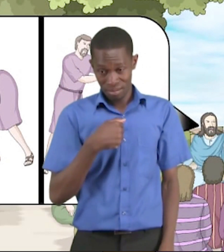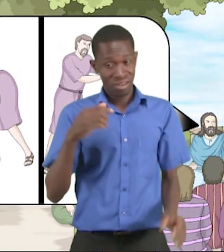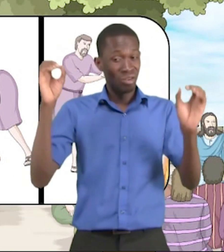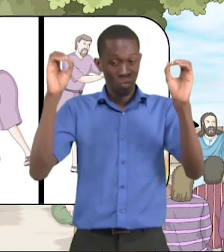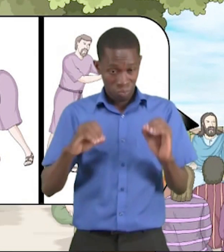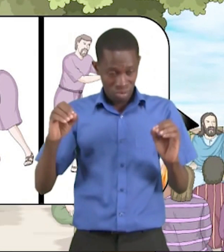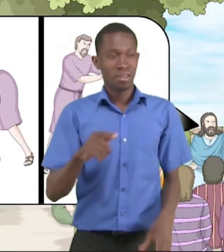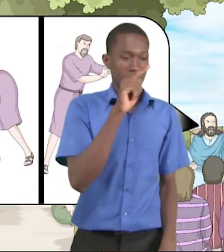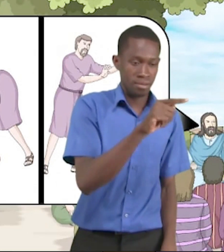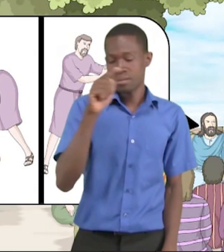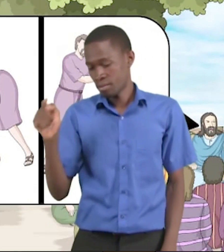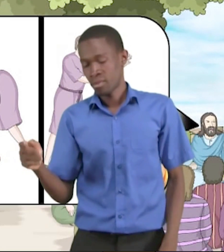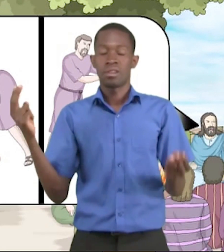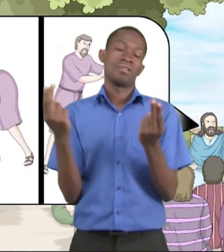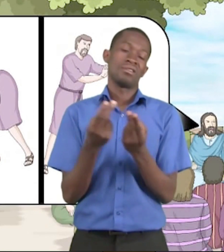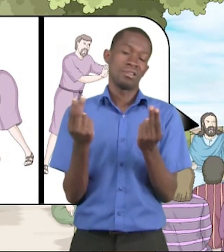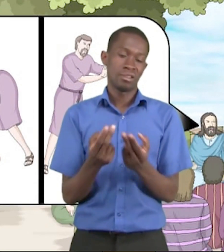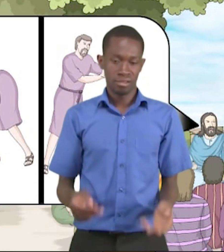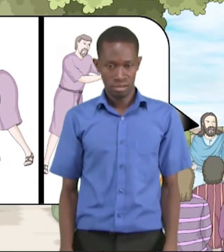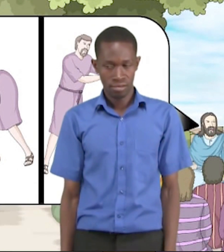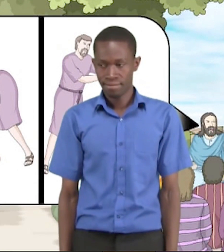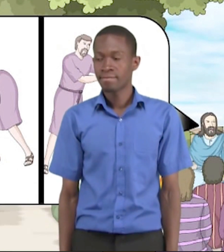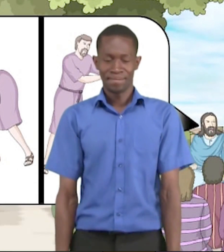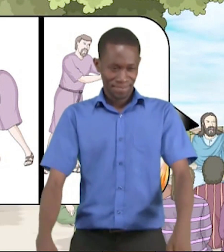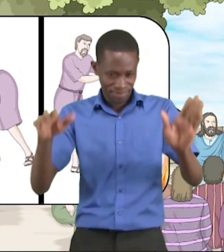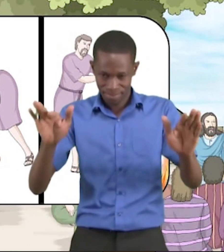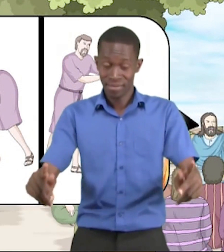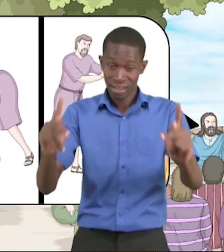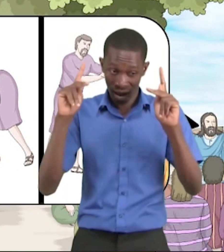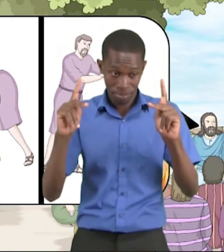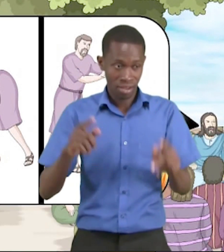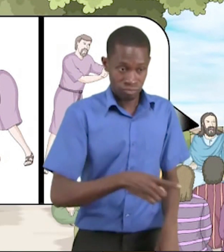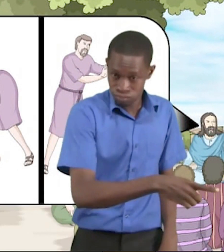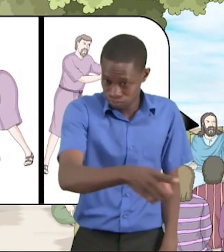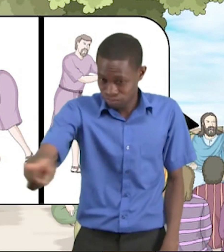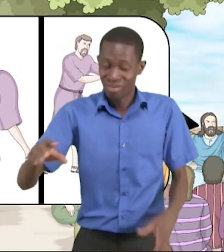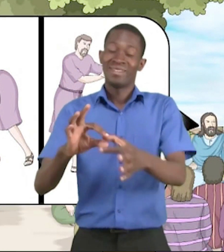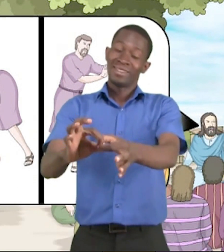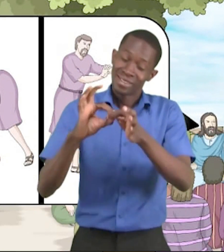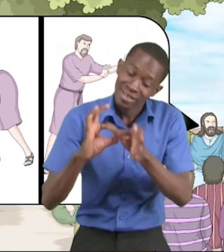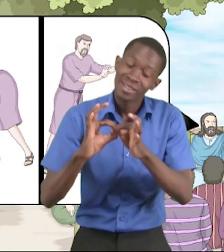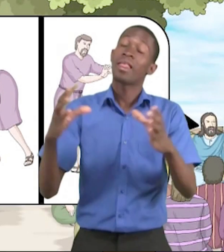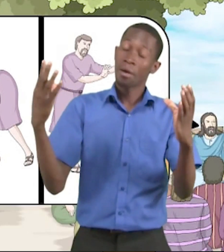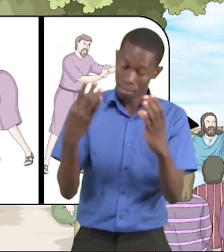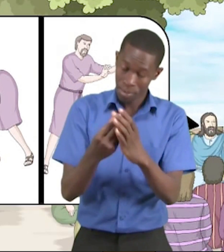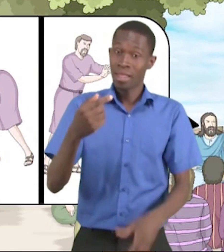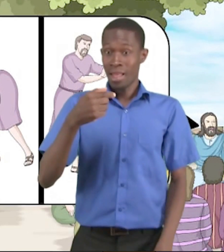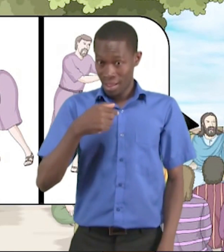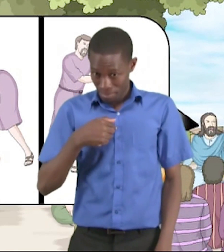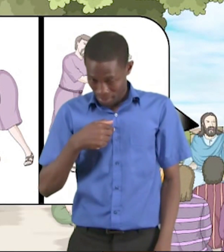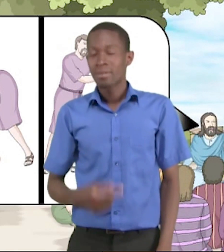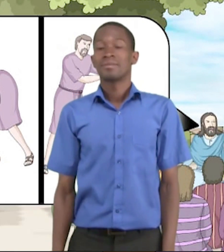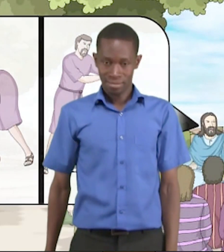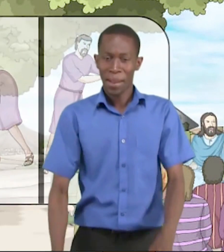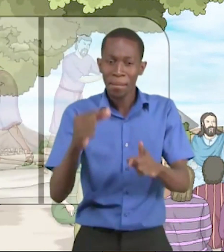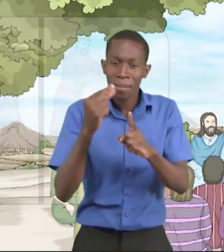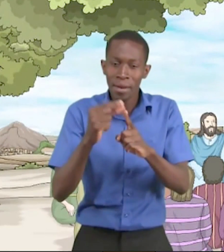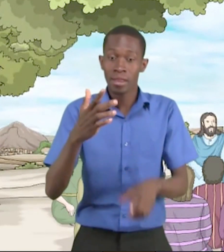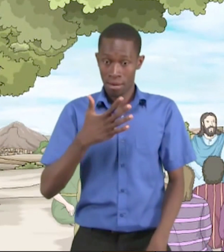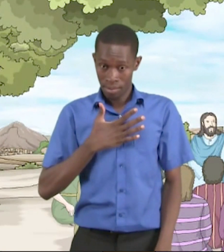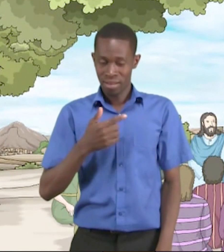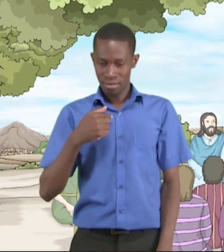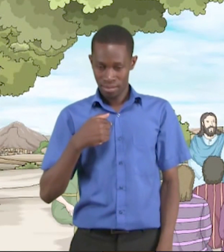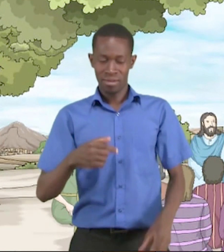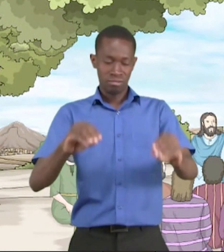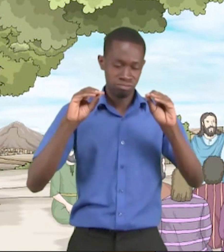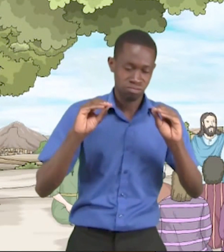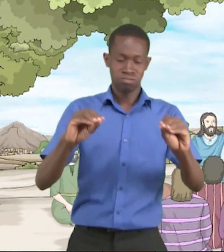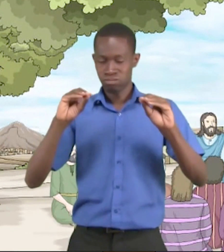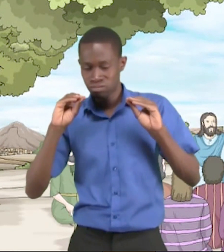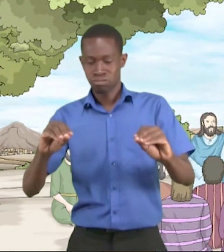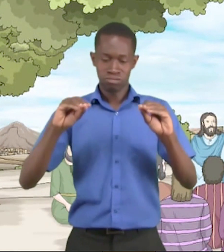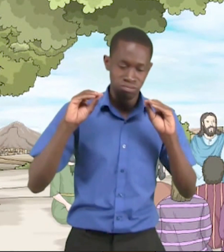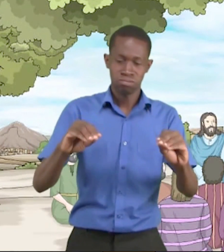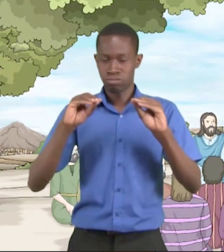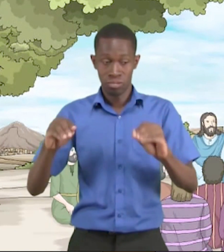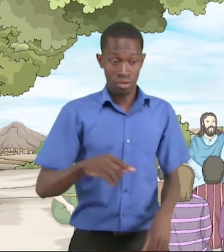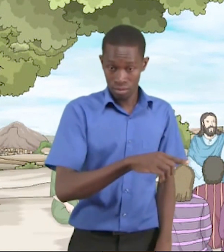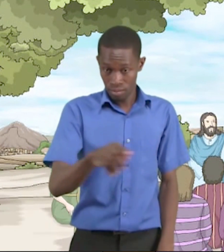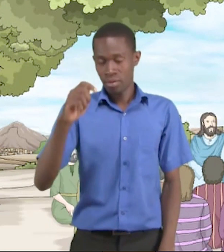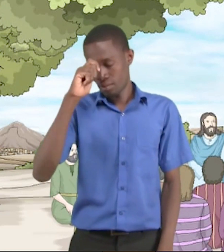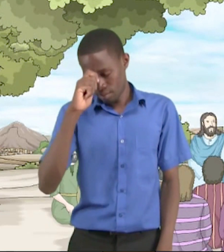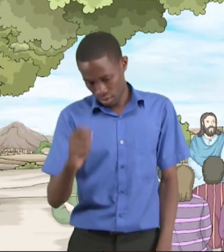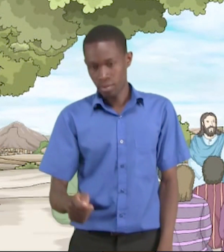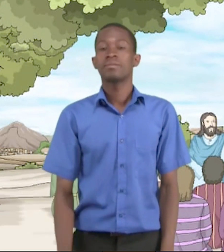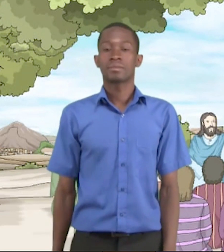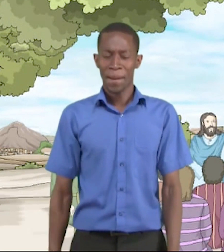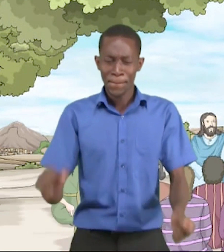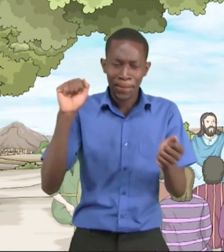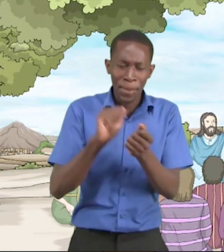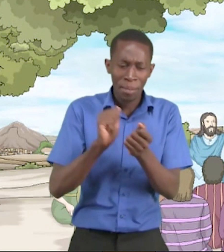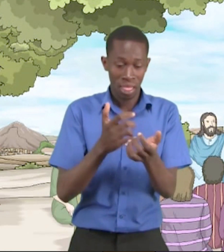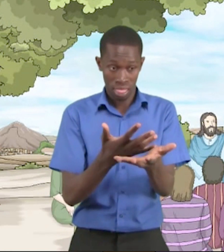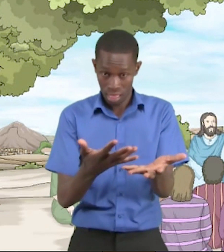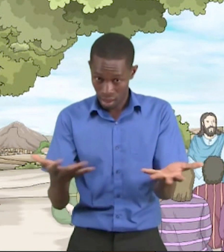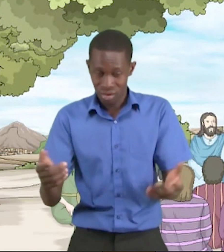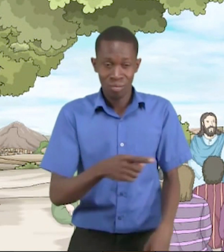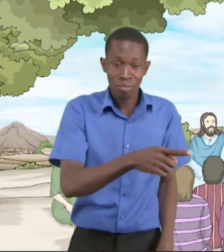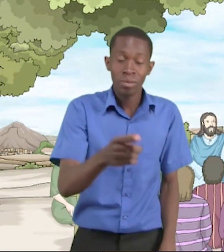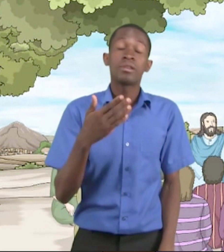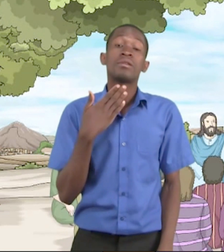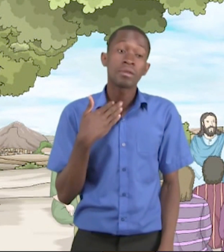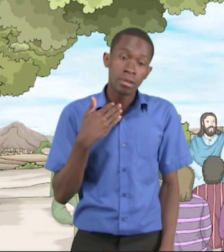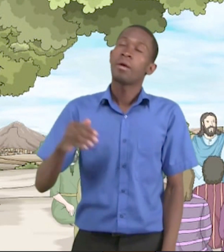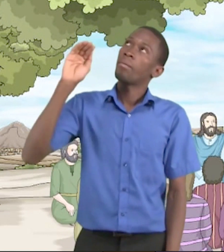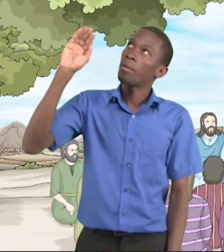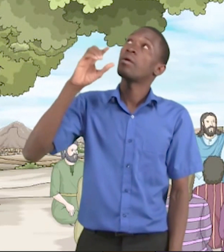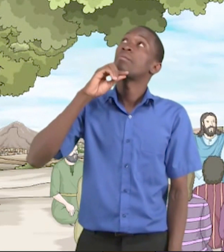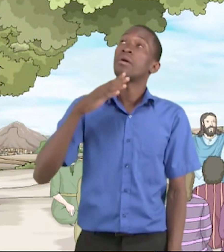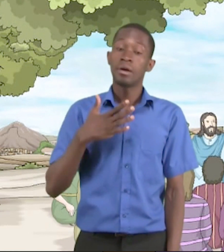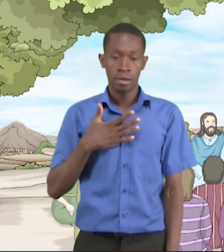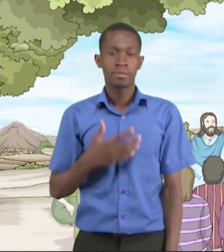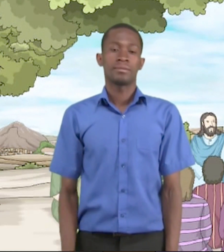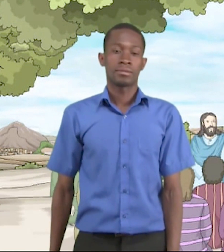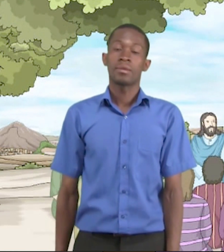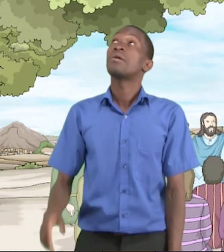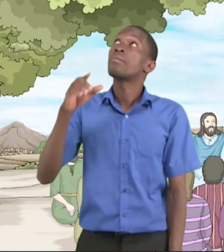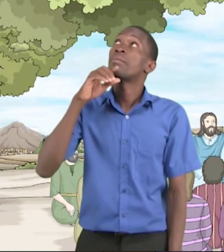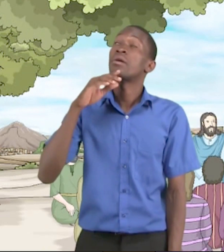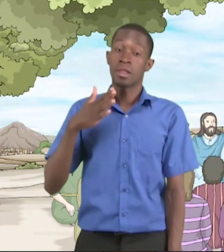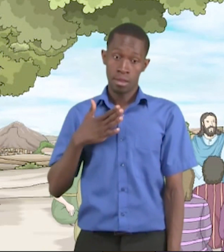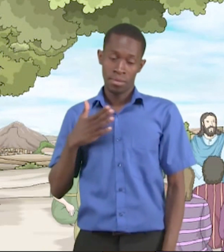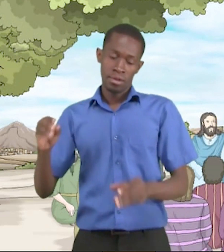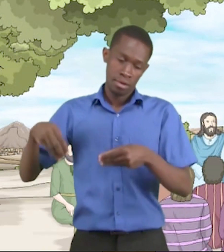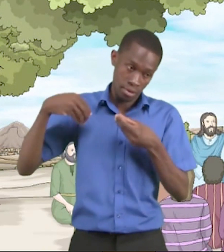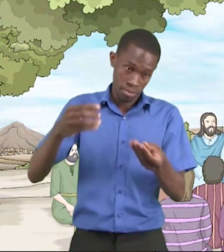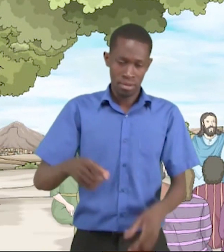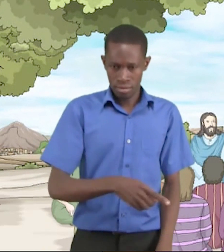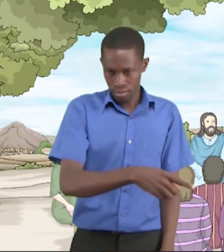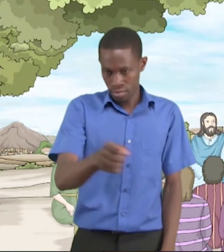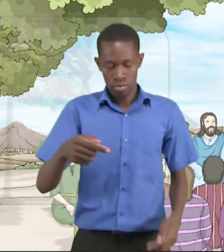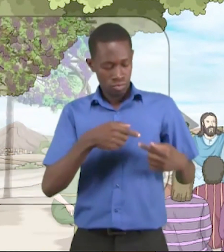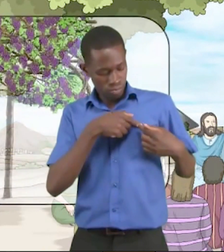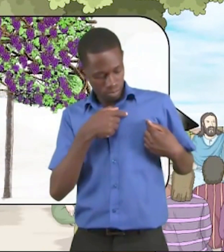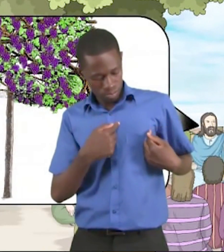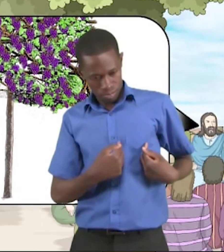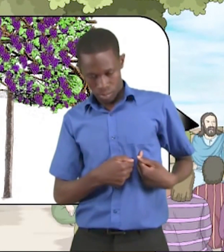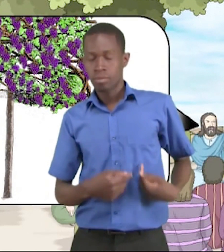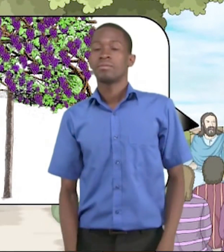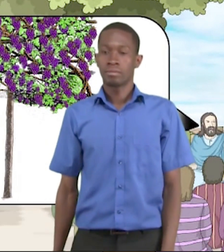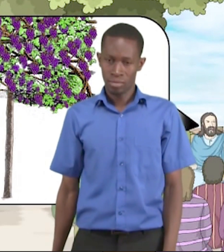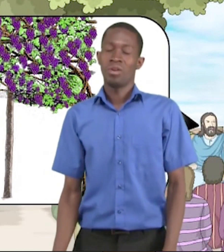If you remain in Me and My words remain in you, ask whatever you wish, and it will be done for you.